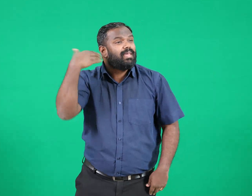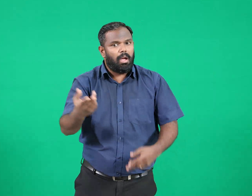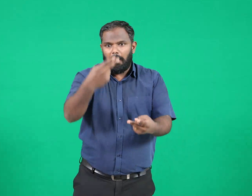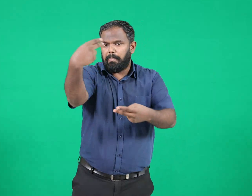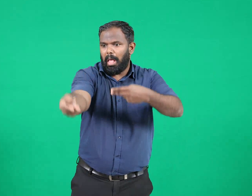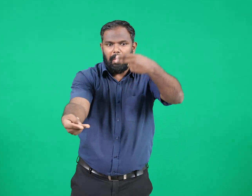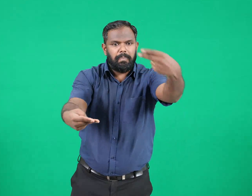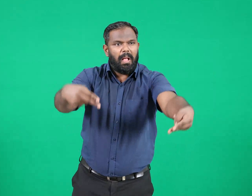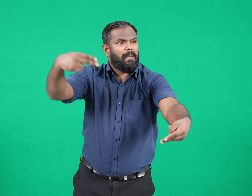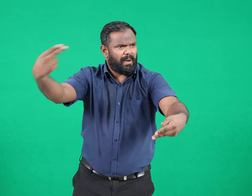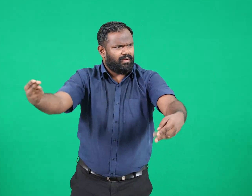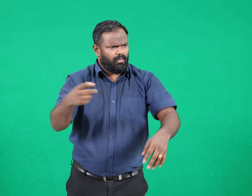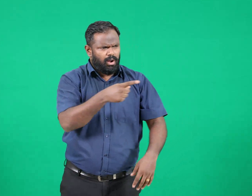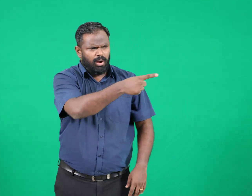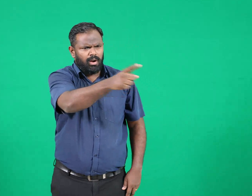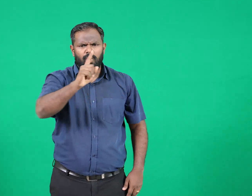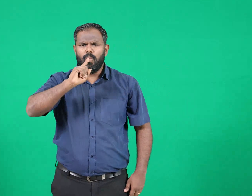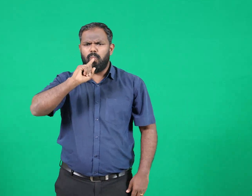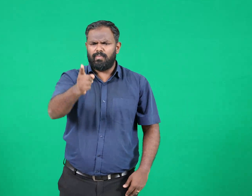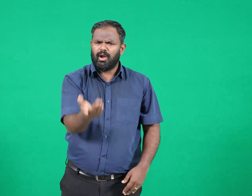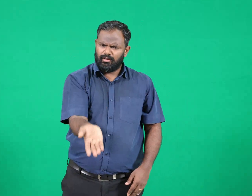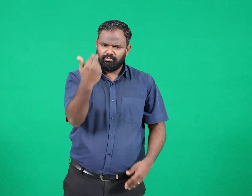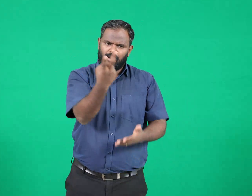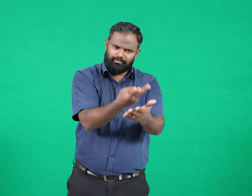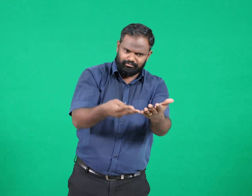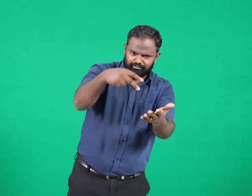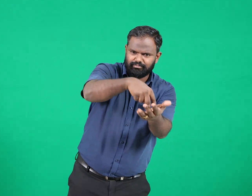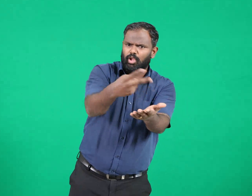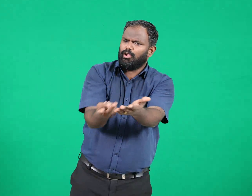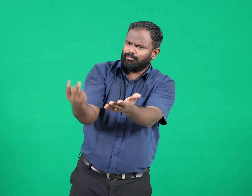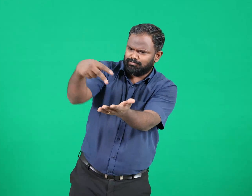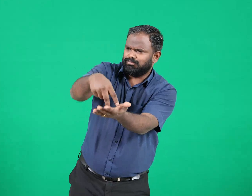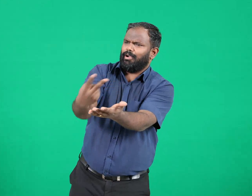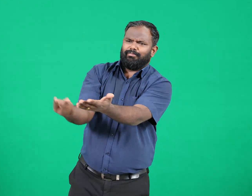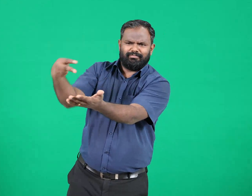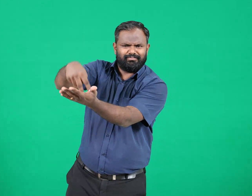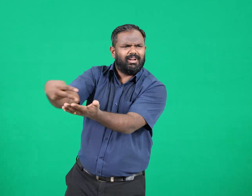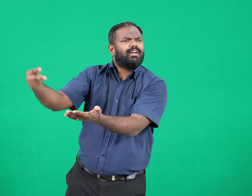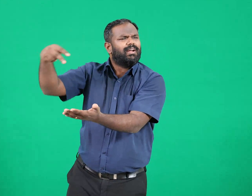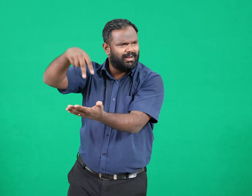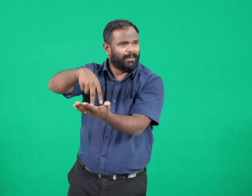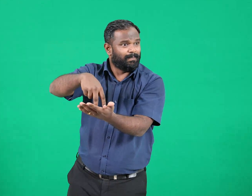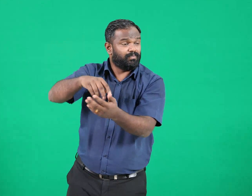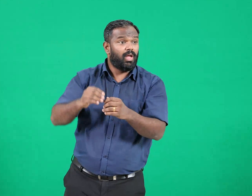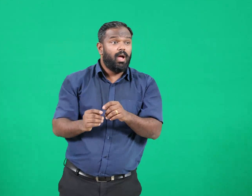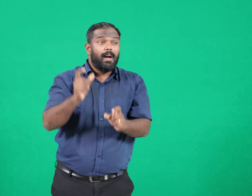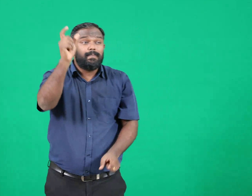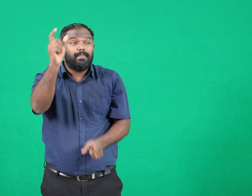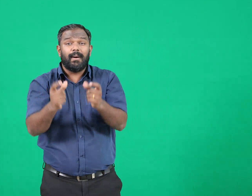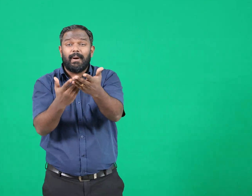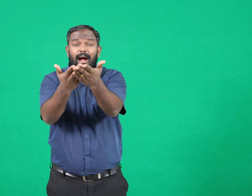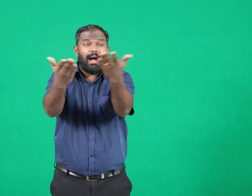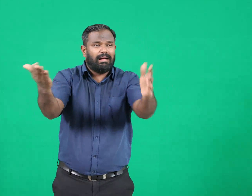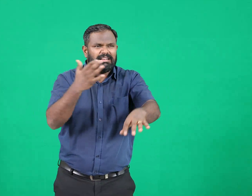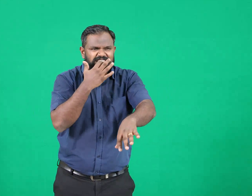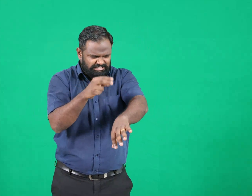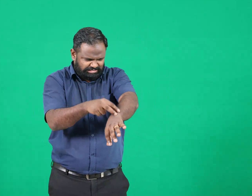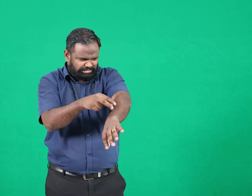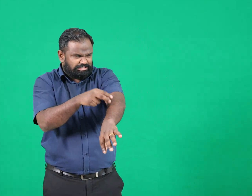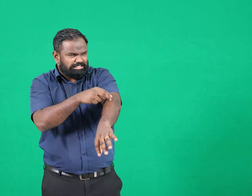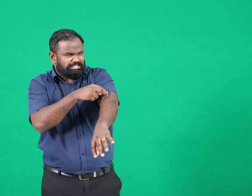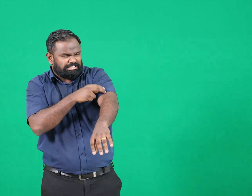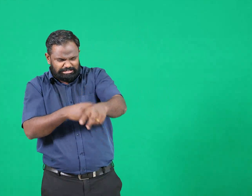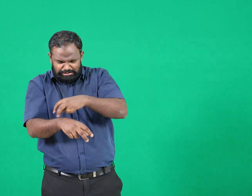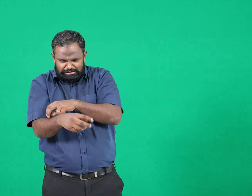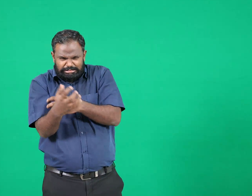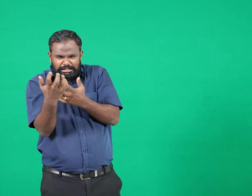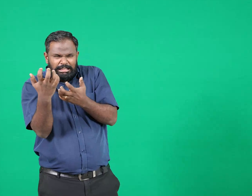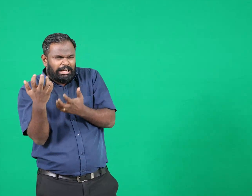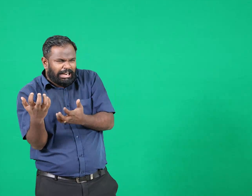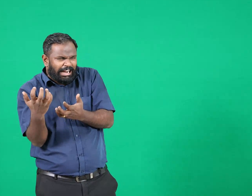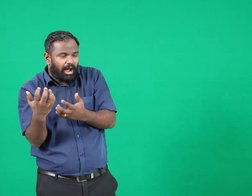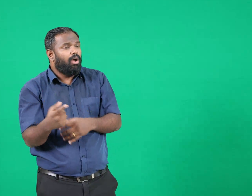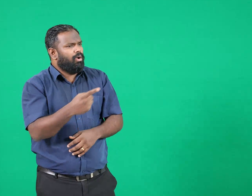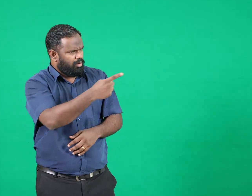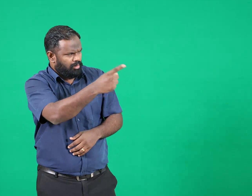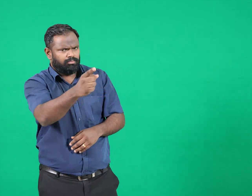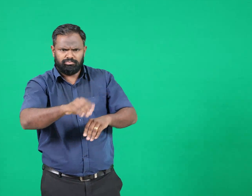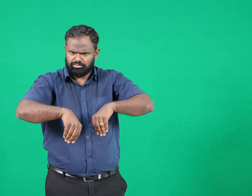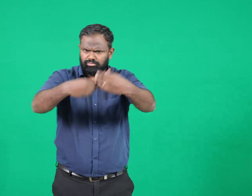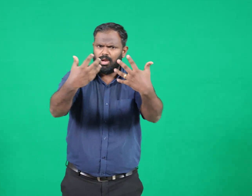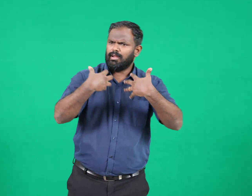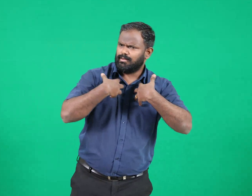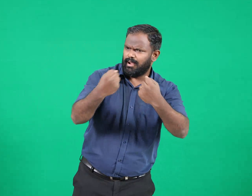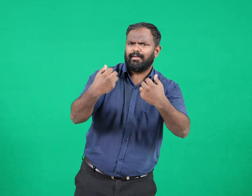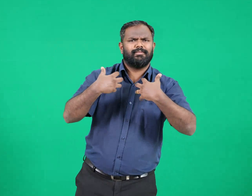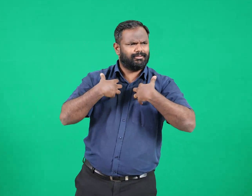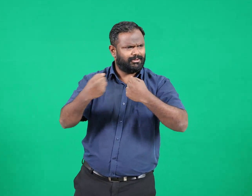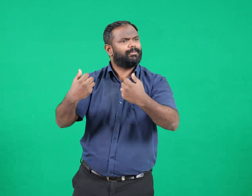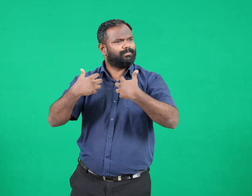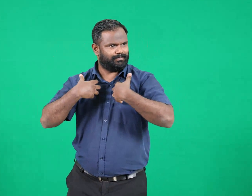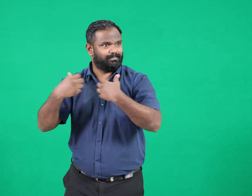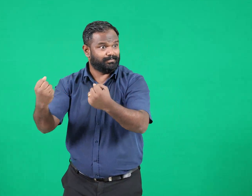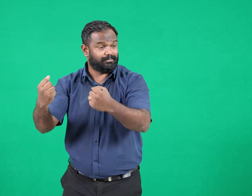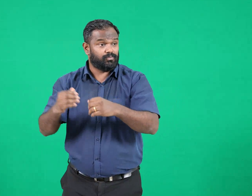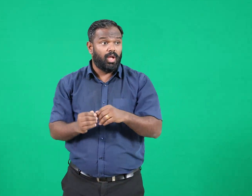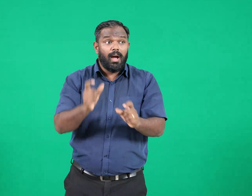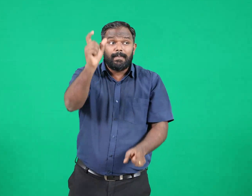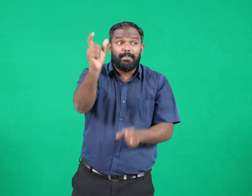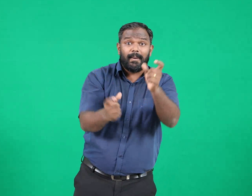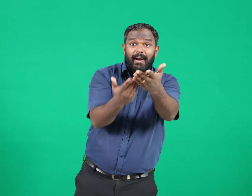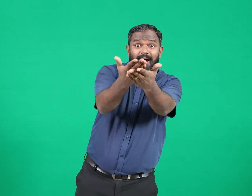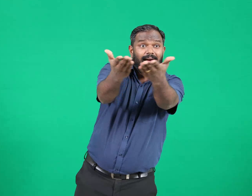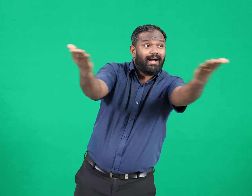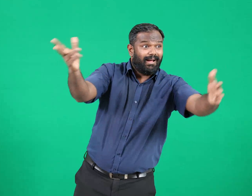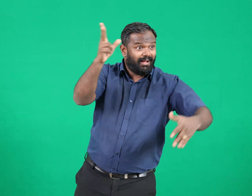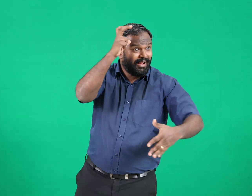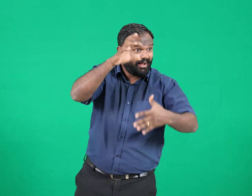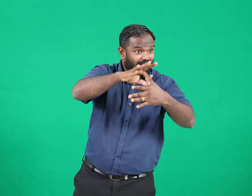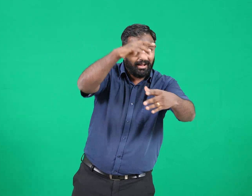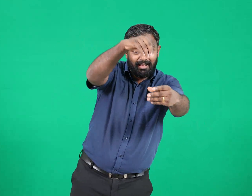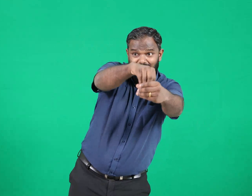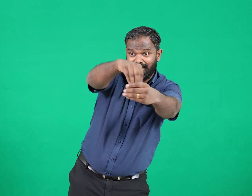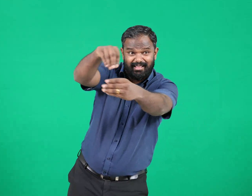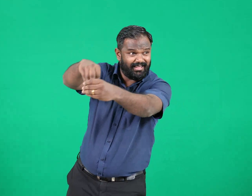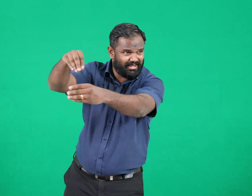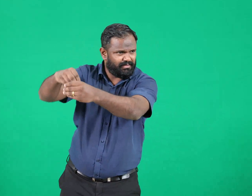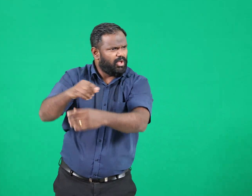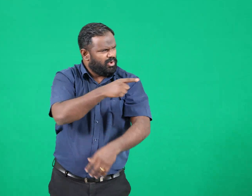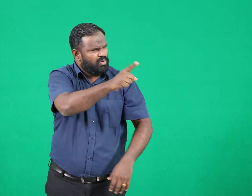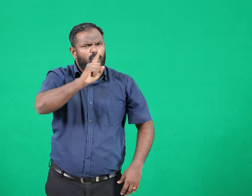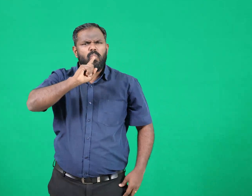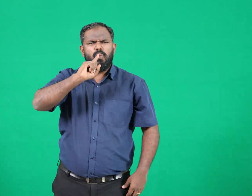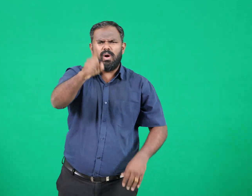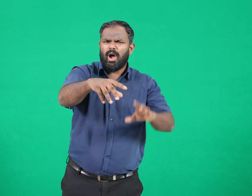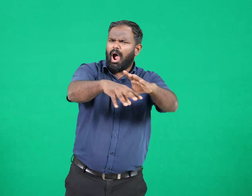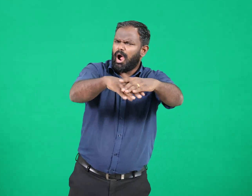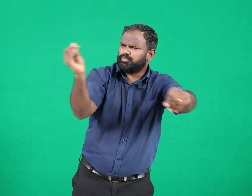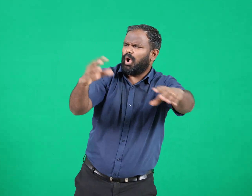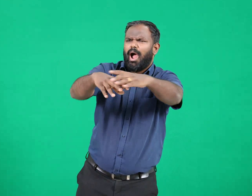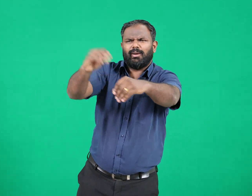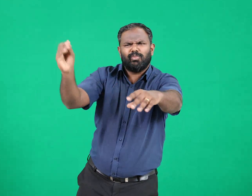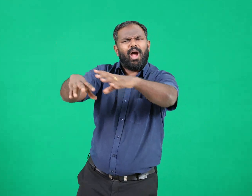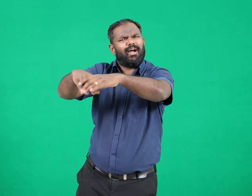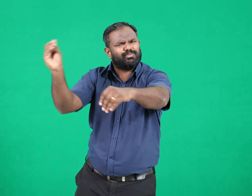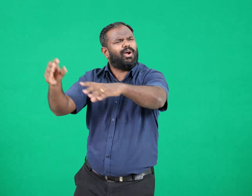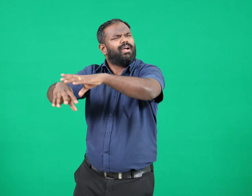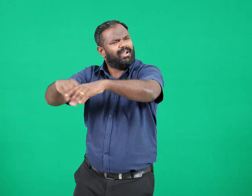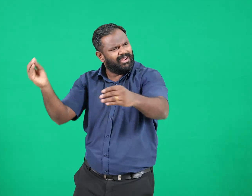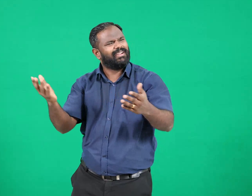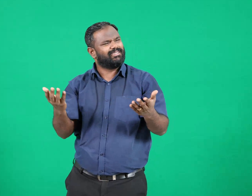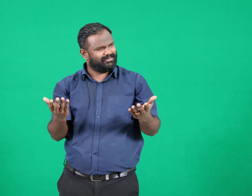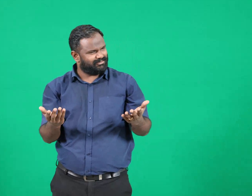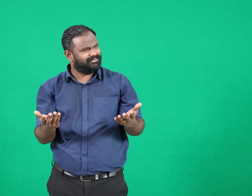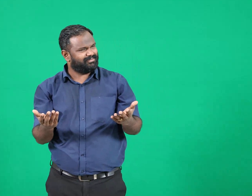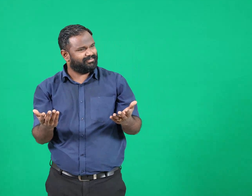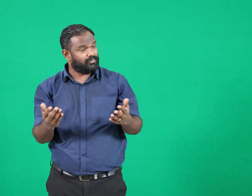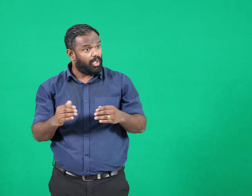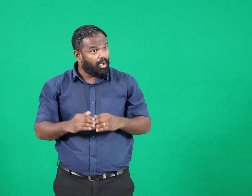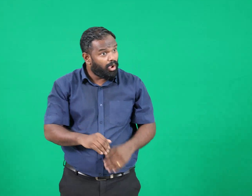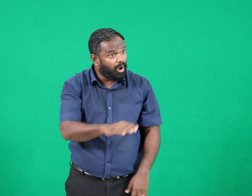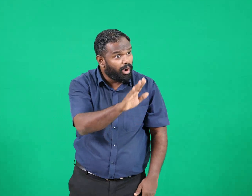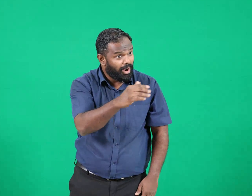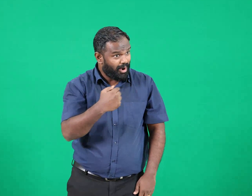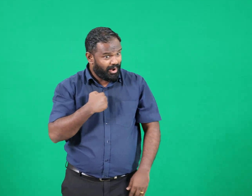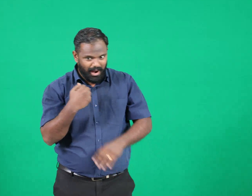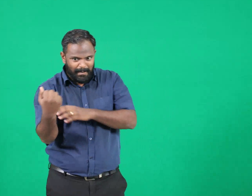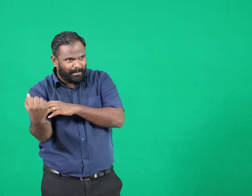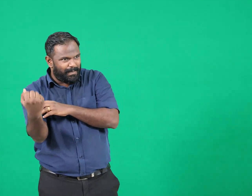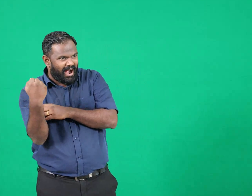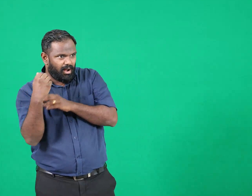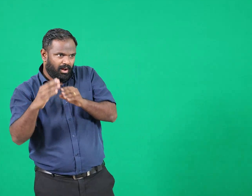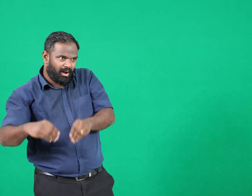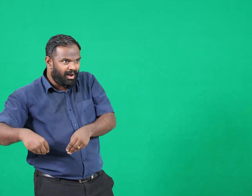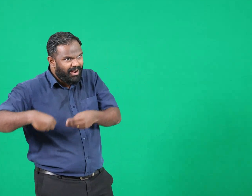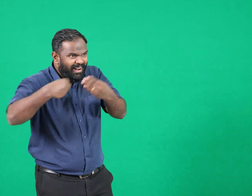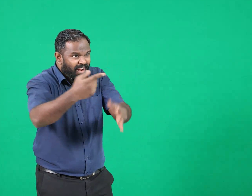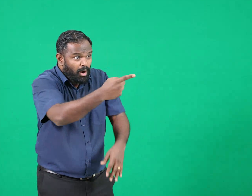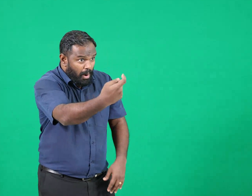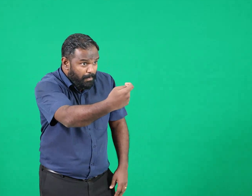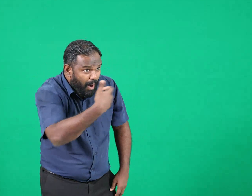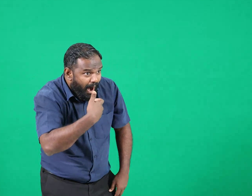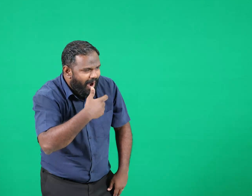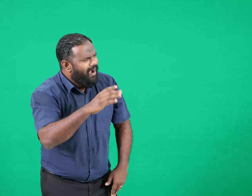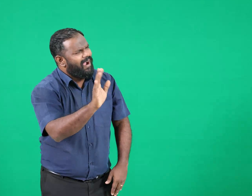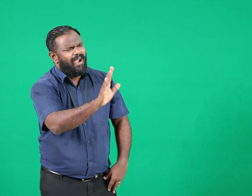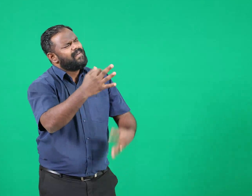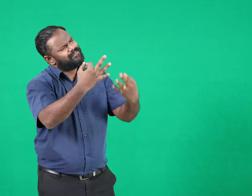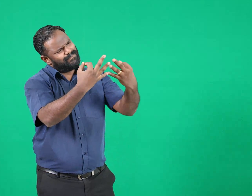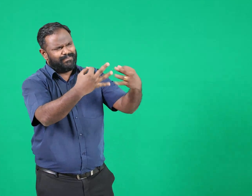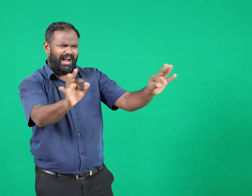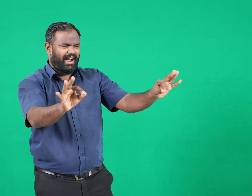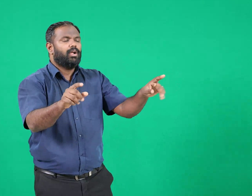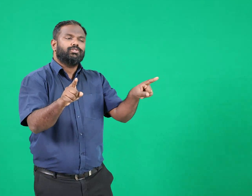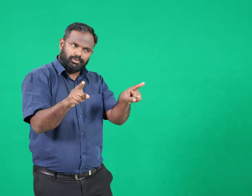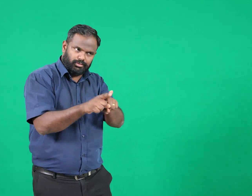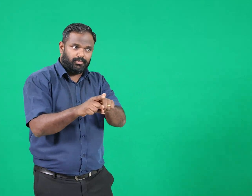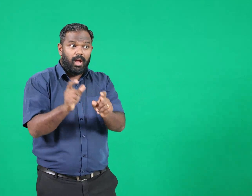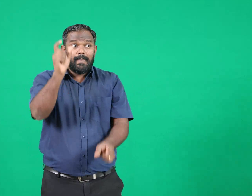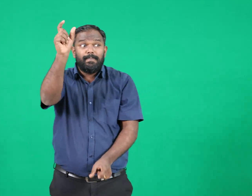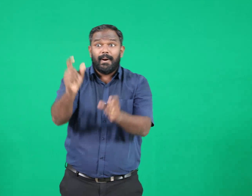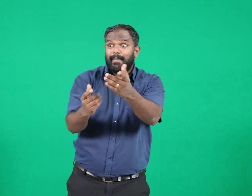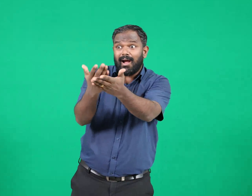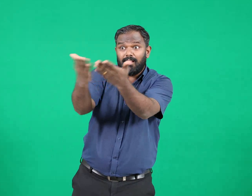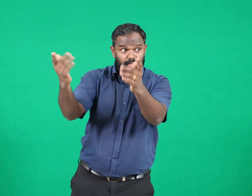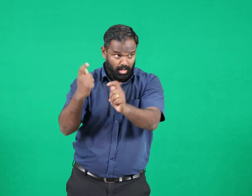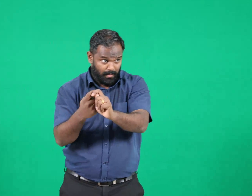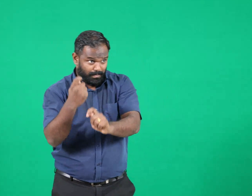Heal the sick, raise the dead, cleanse the lepers, drive out demons. Freely you have received;